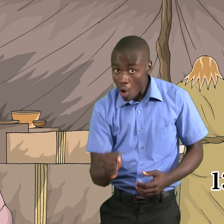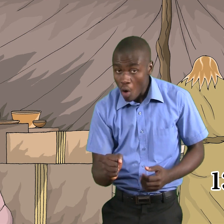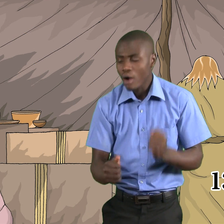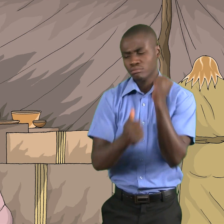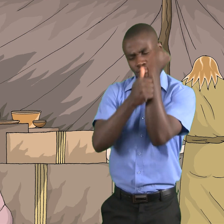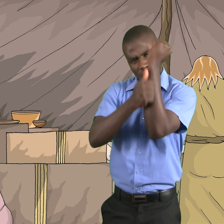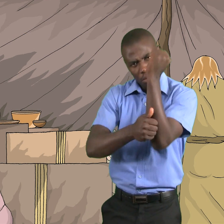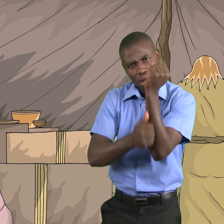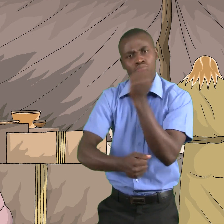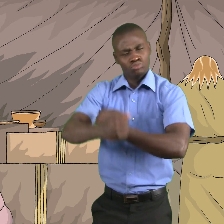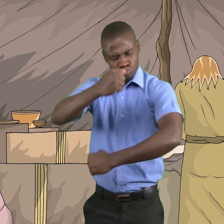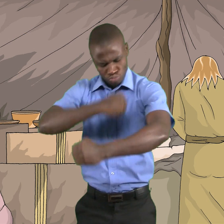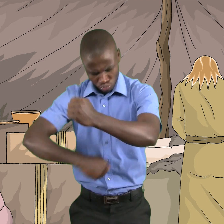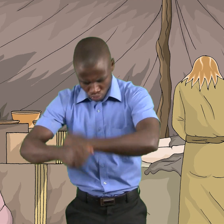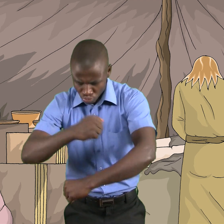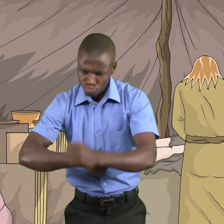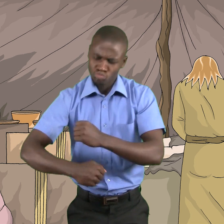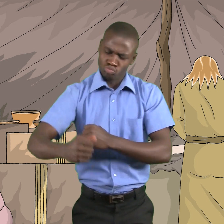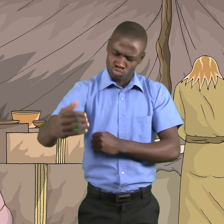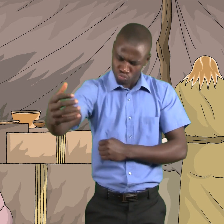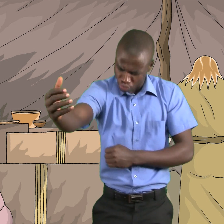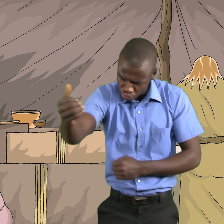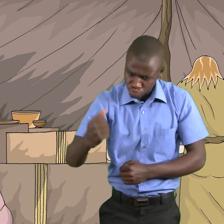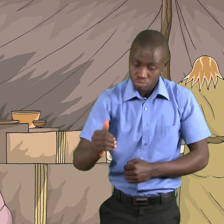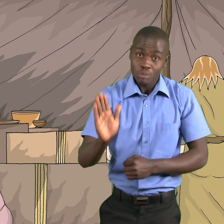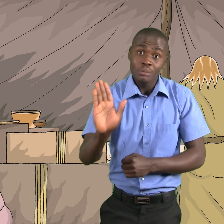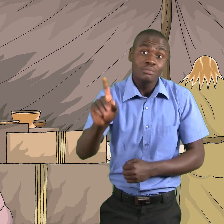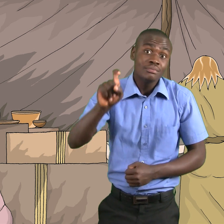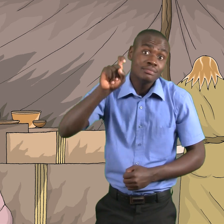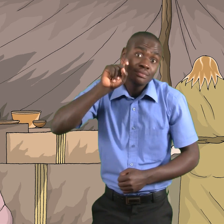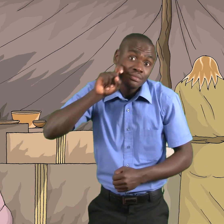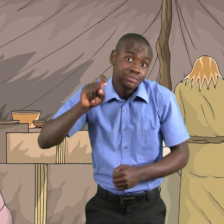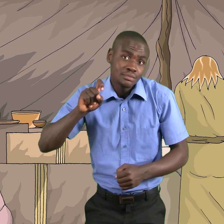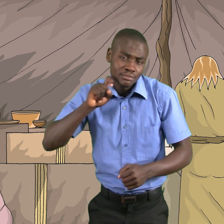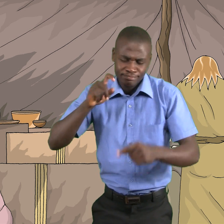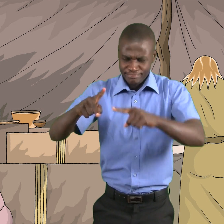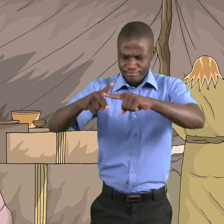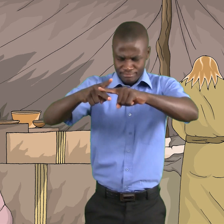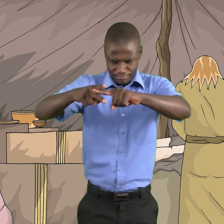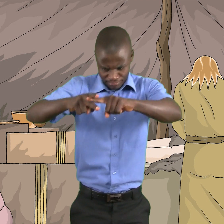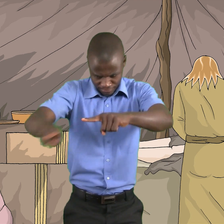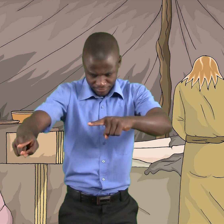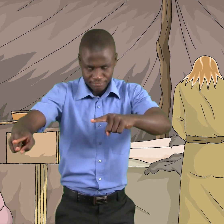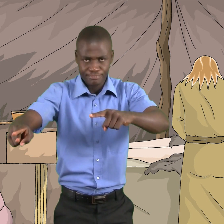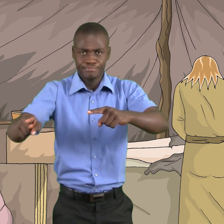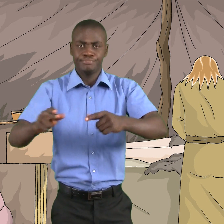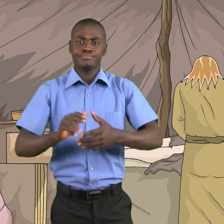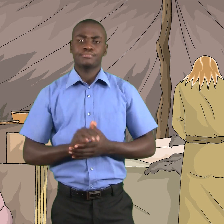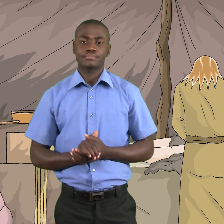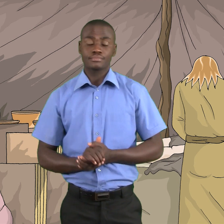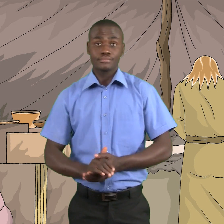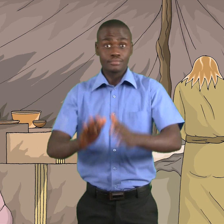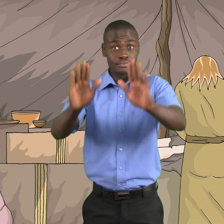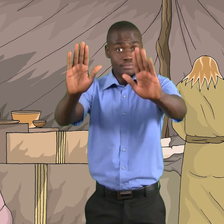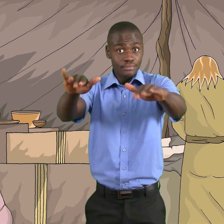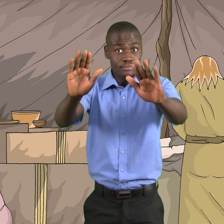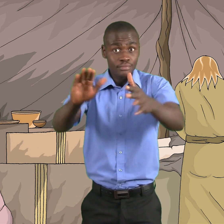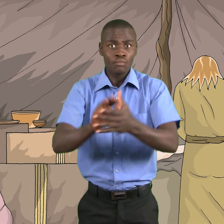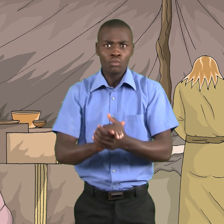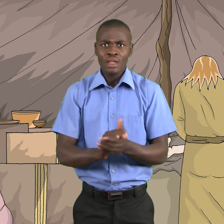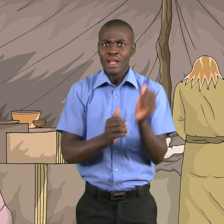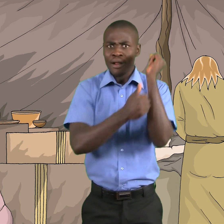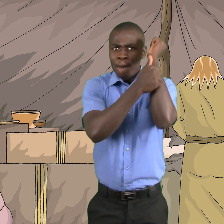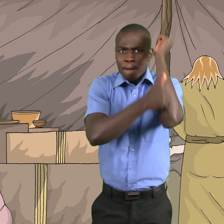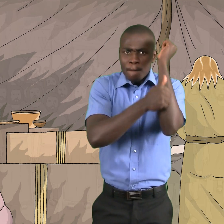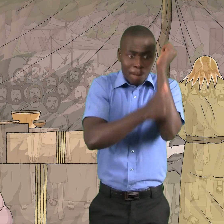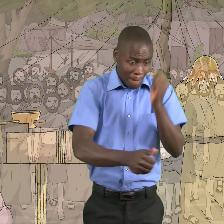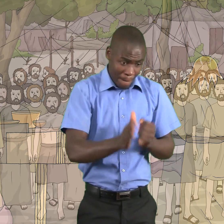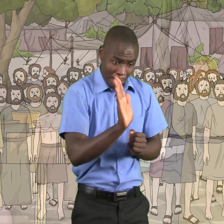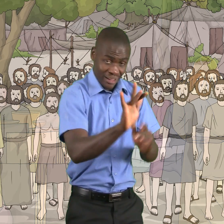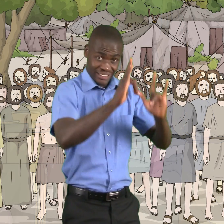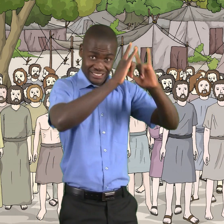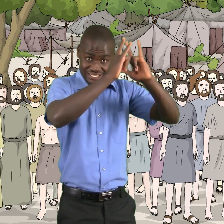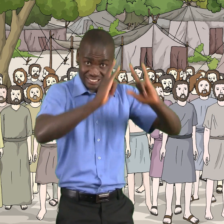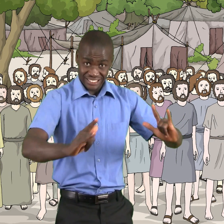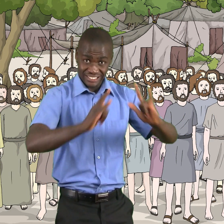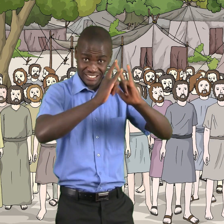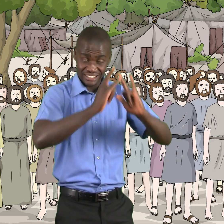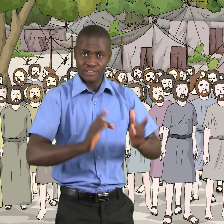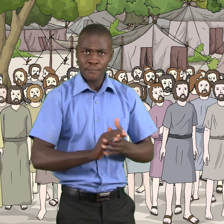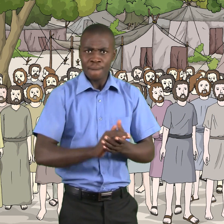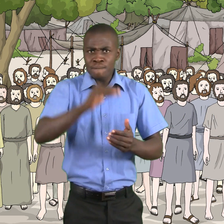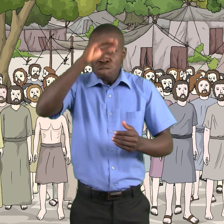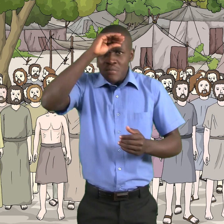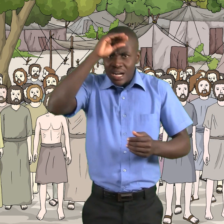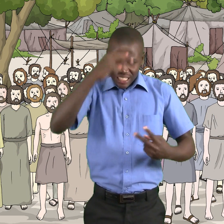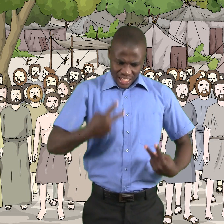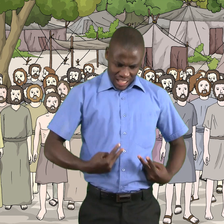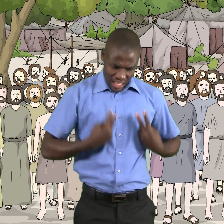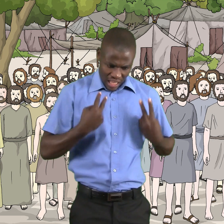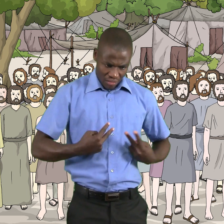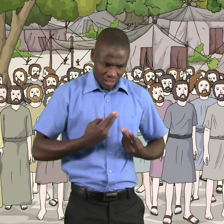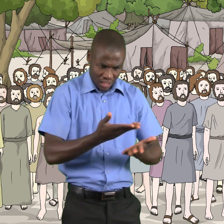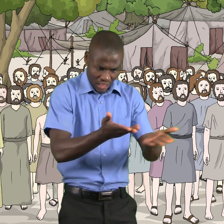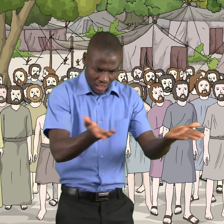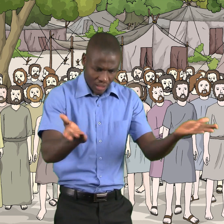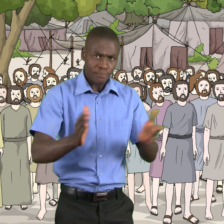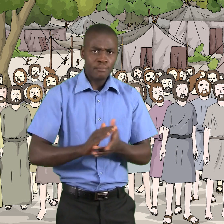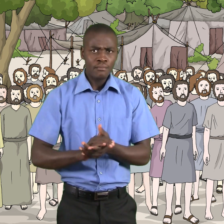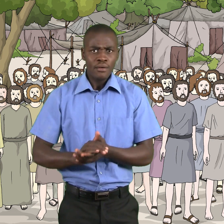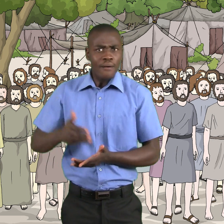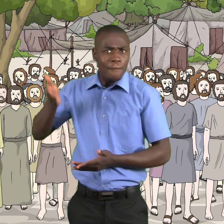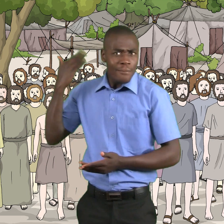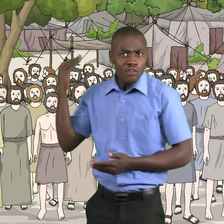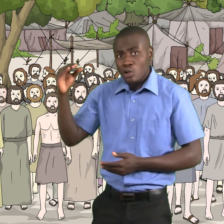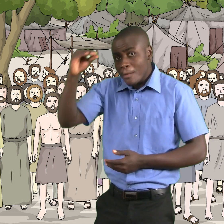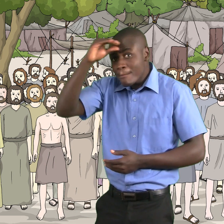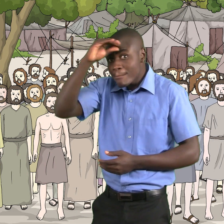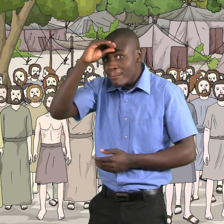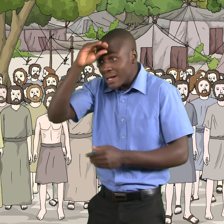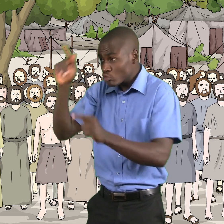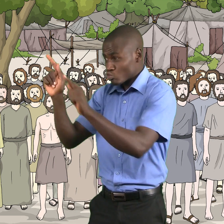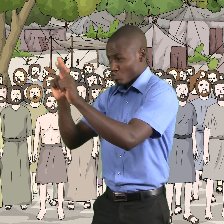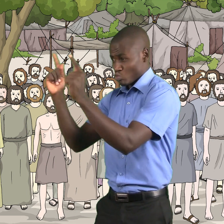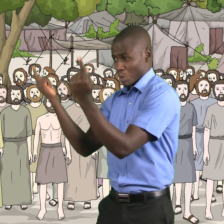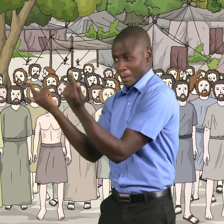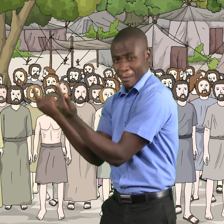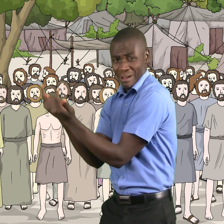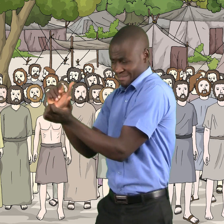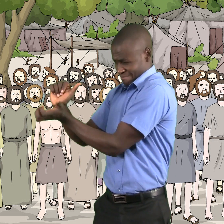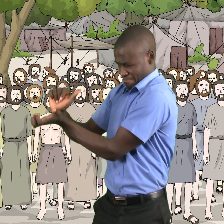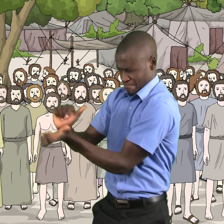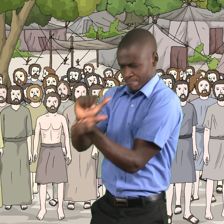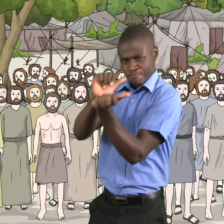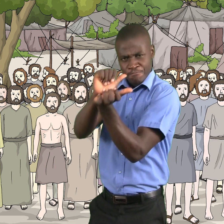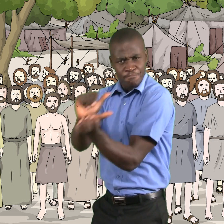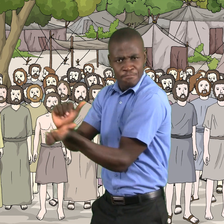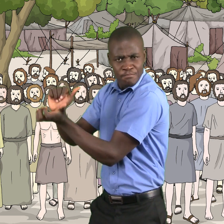Abraham and his son Ishmael were circumcised on the same day.